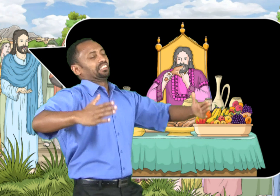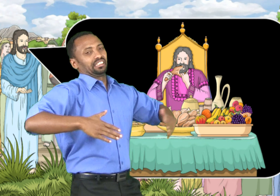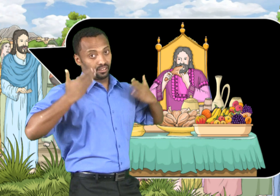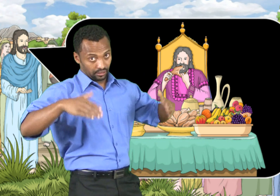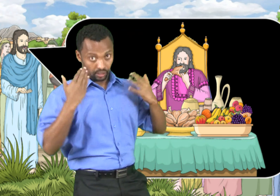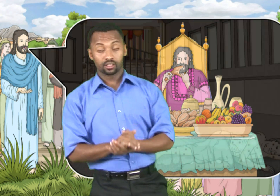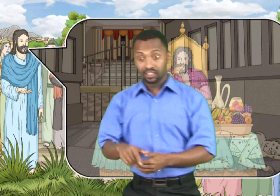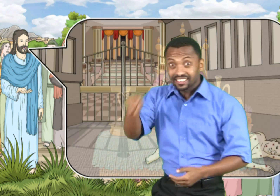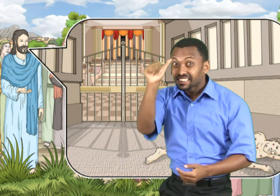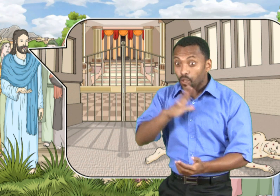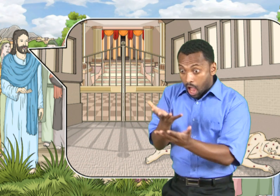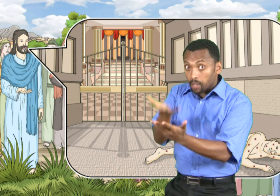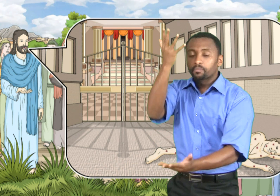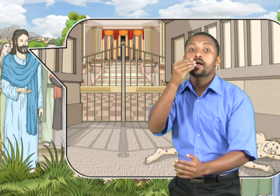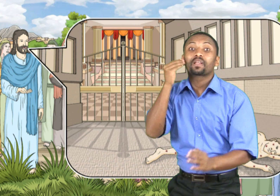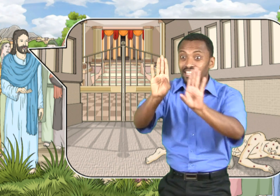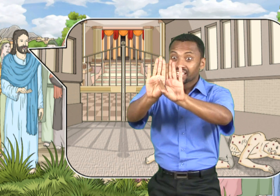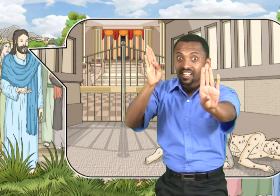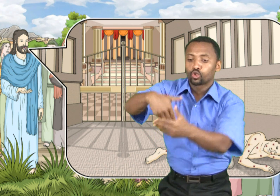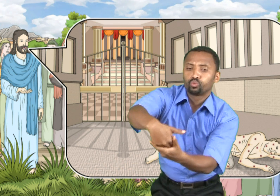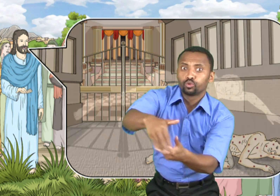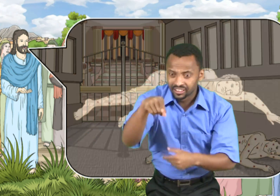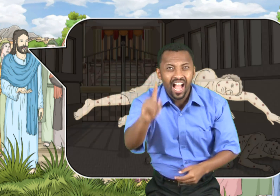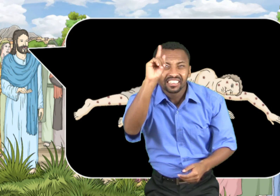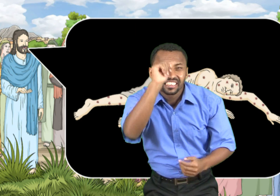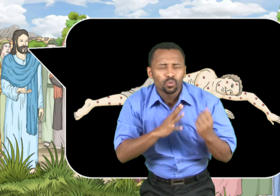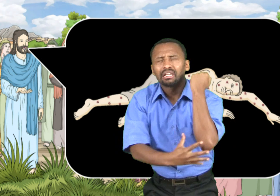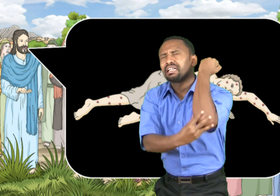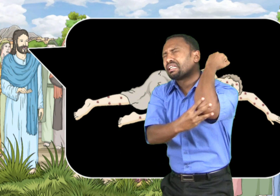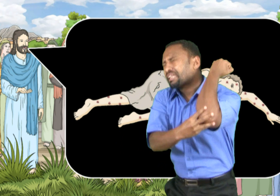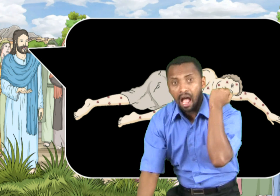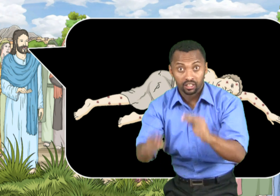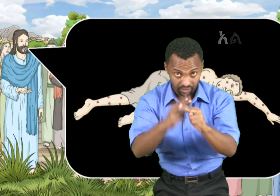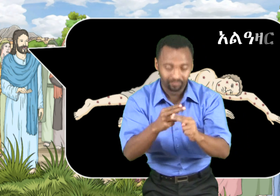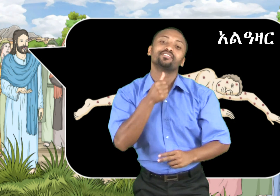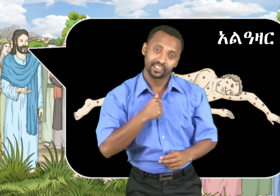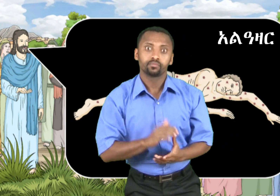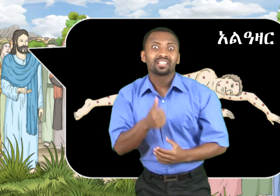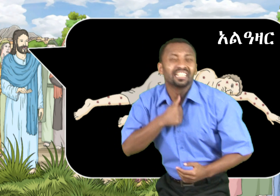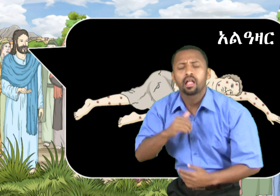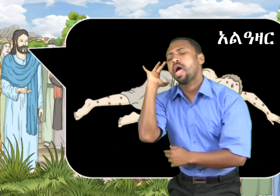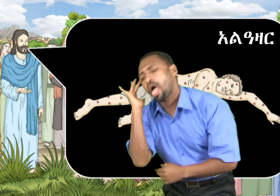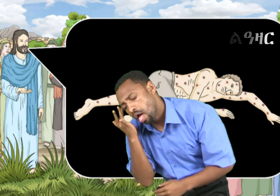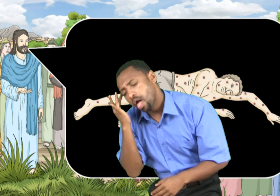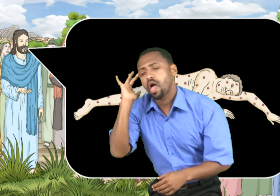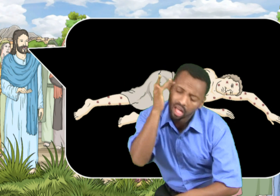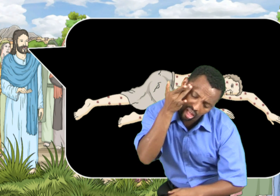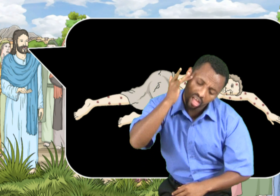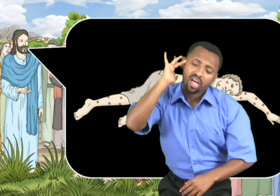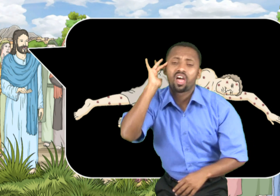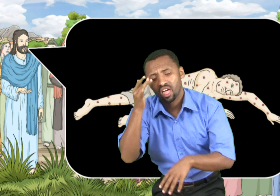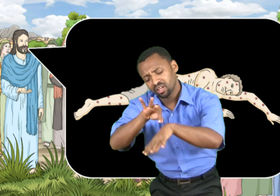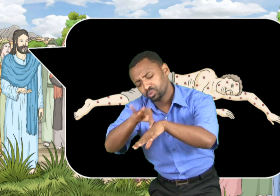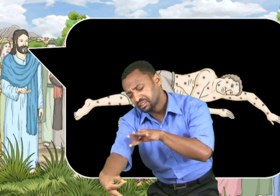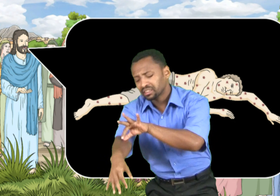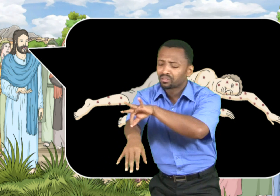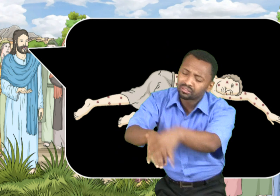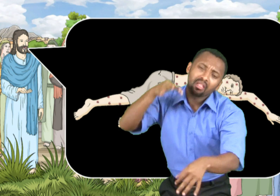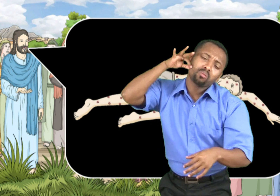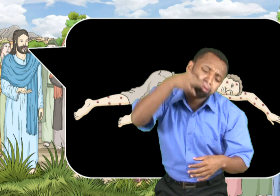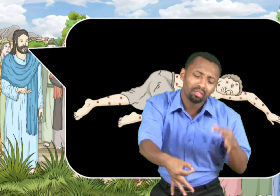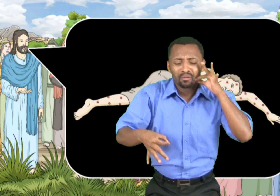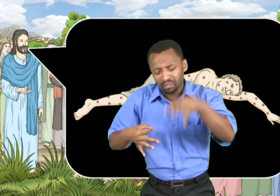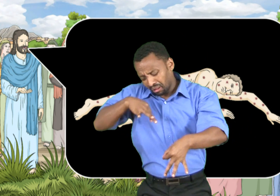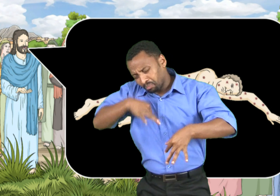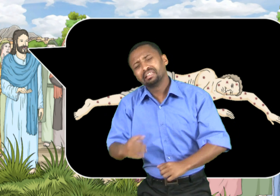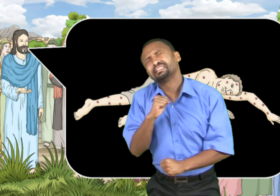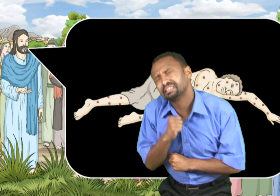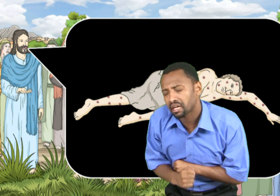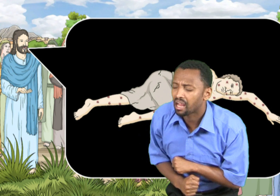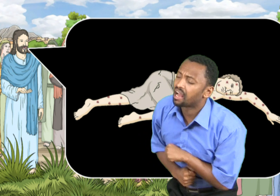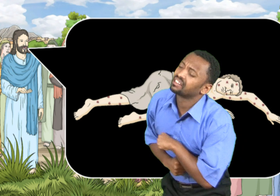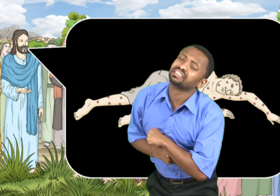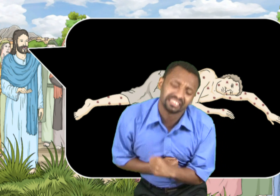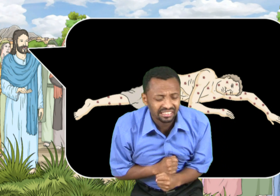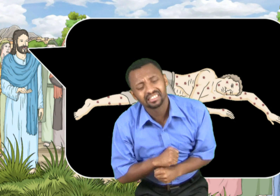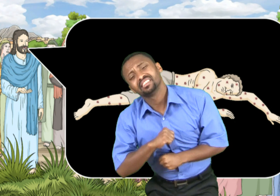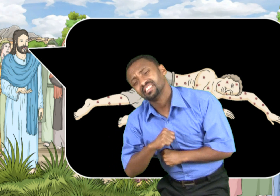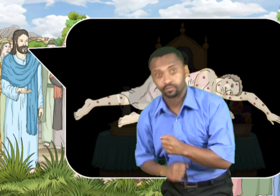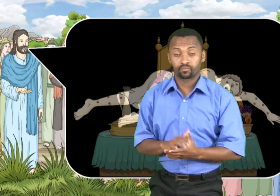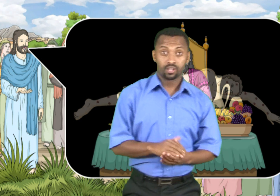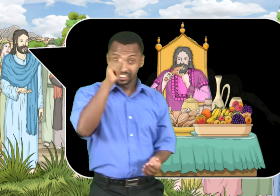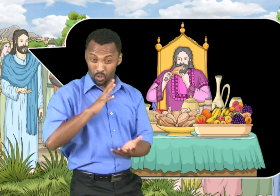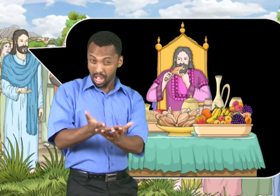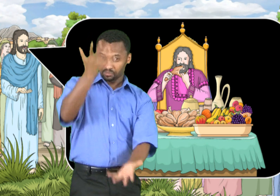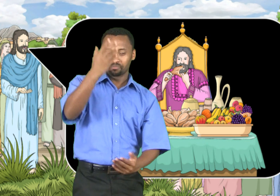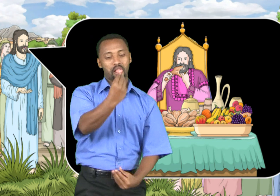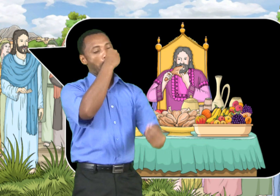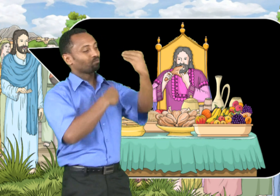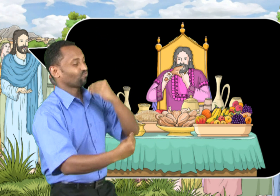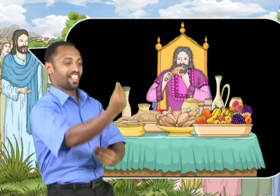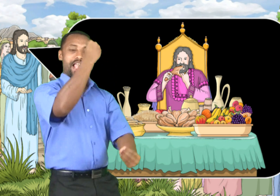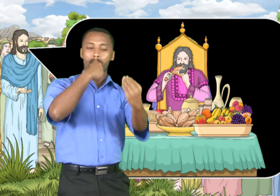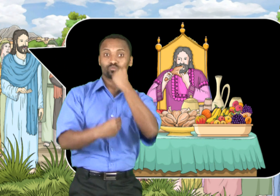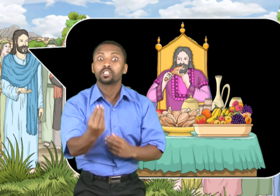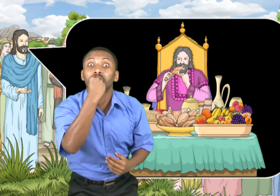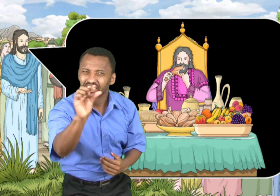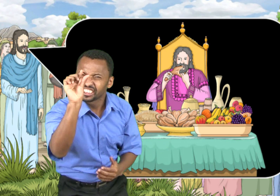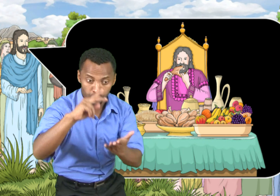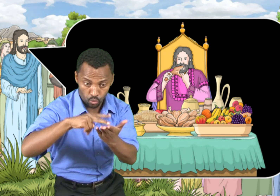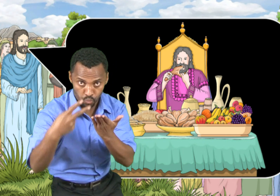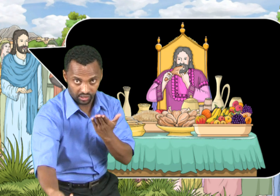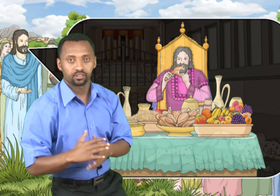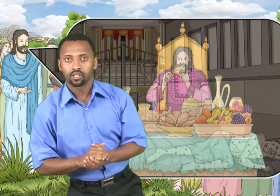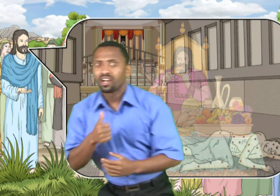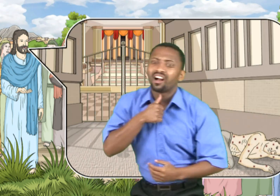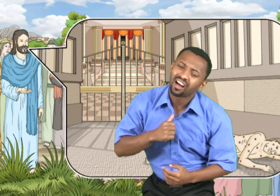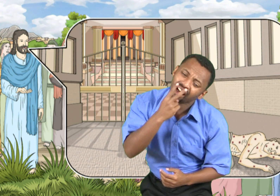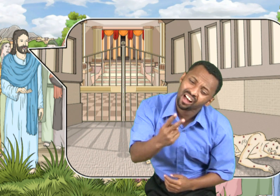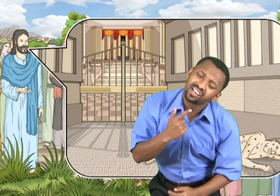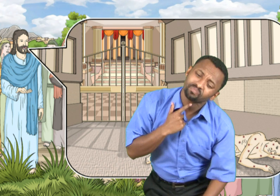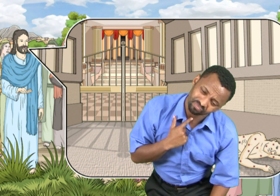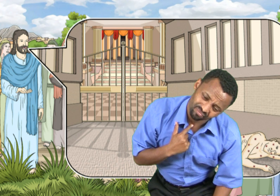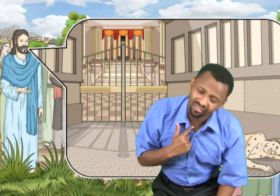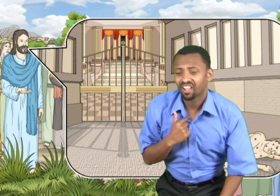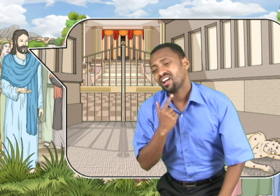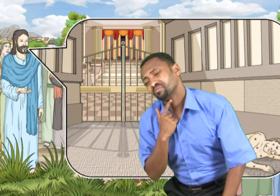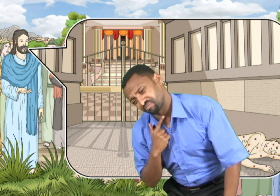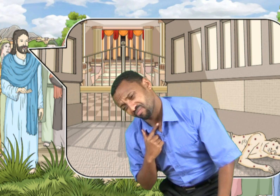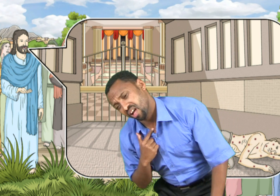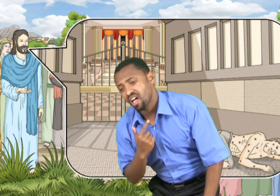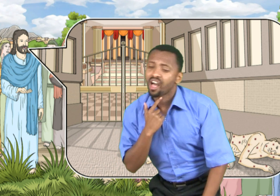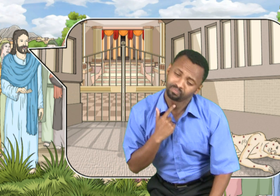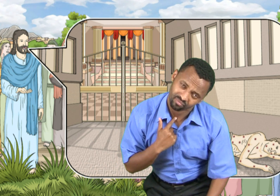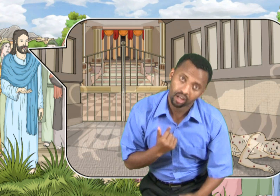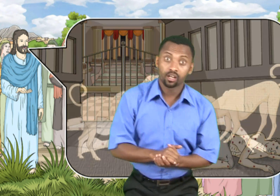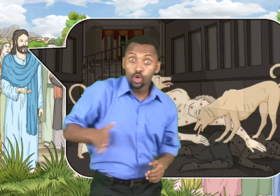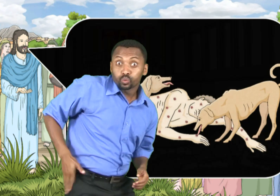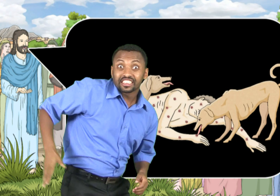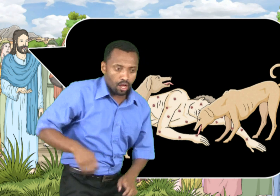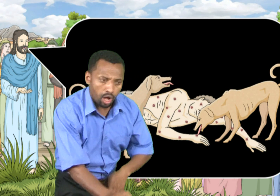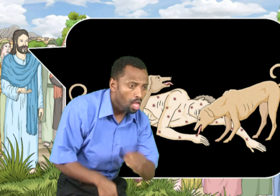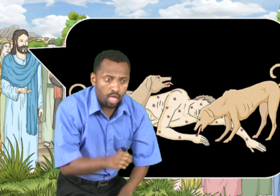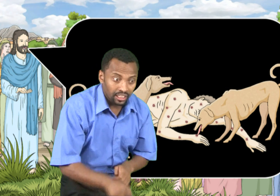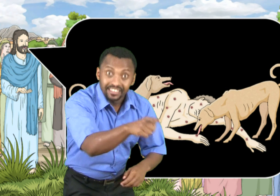And a beggar named Lazarus lay at his gate, covered with sores and longing to be fed with the crumbs that fell from the rich man’s table.